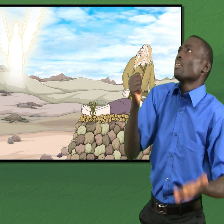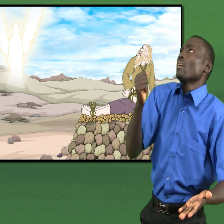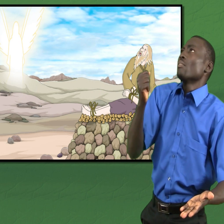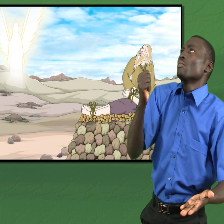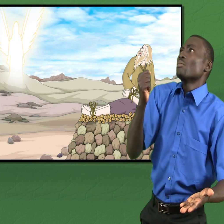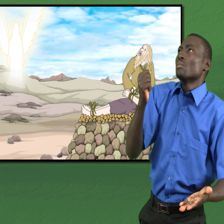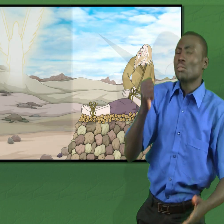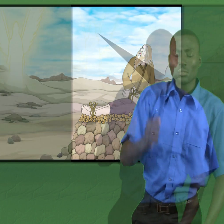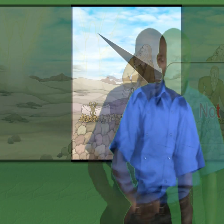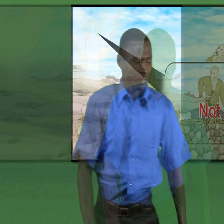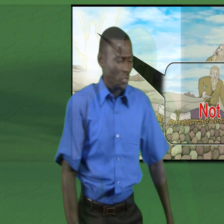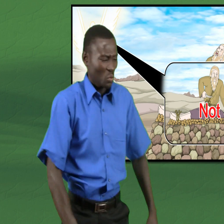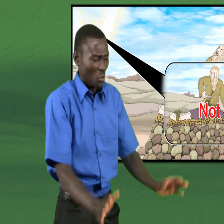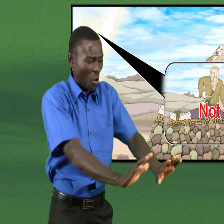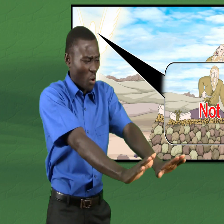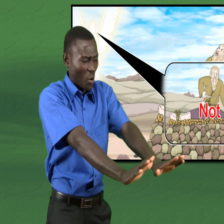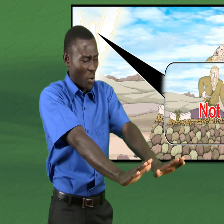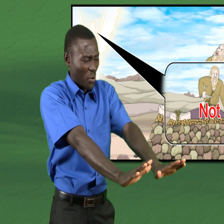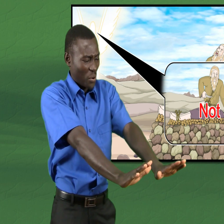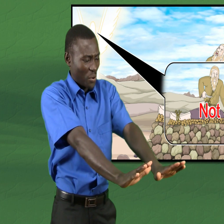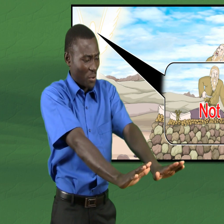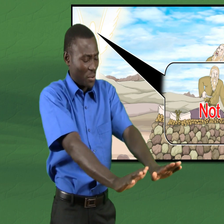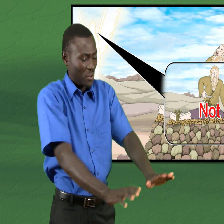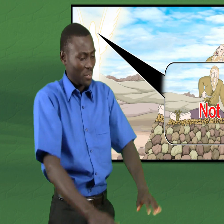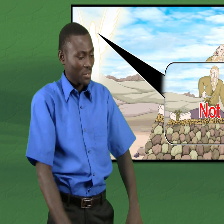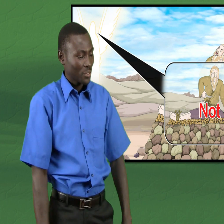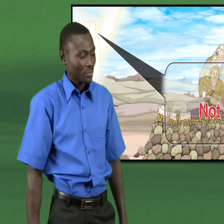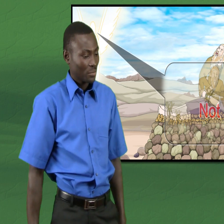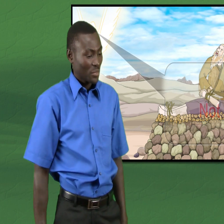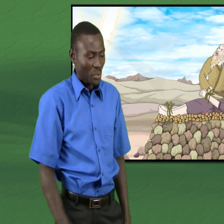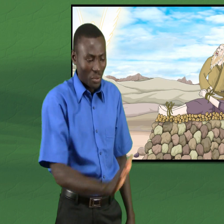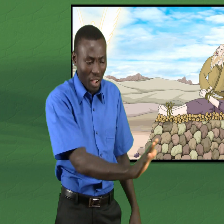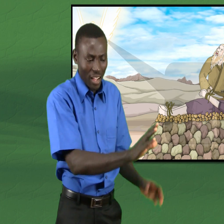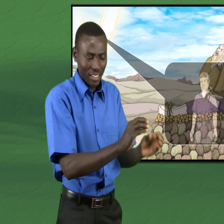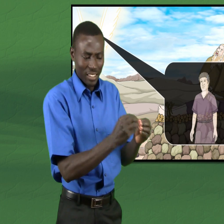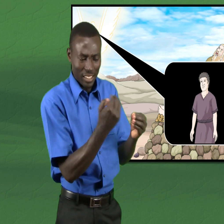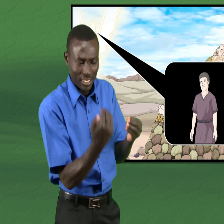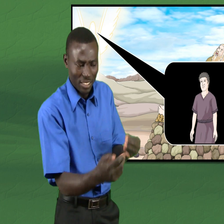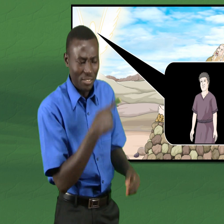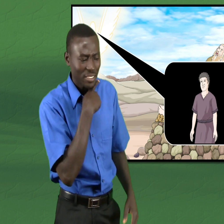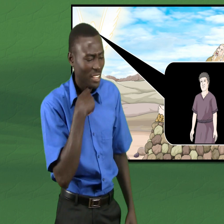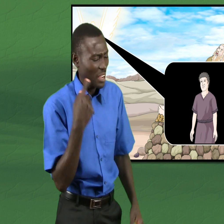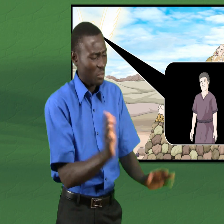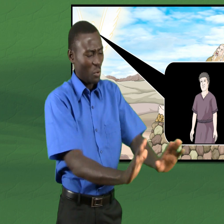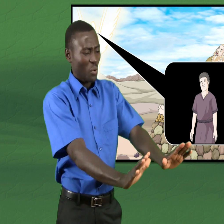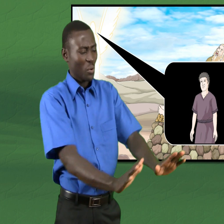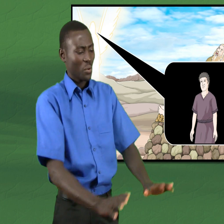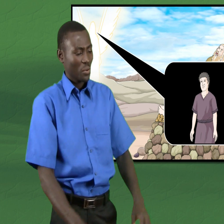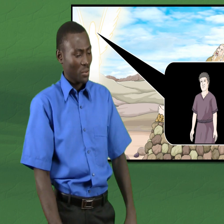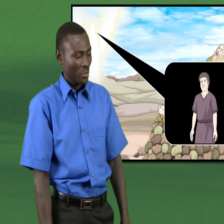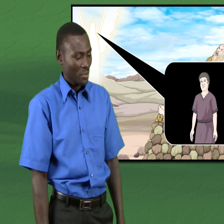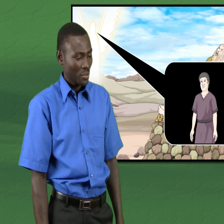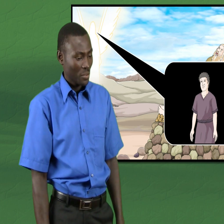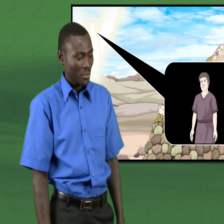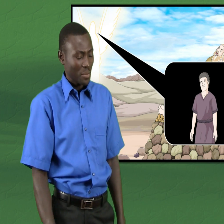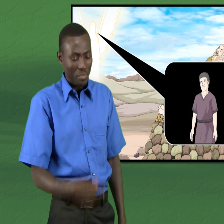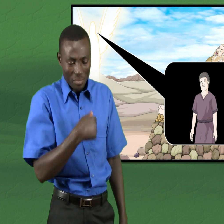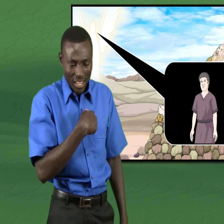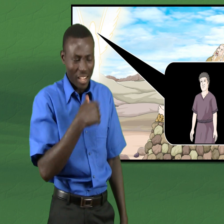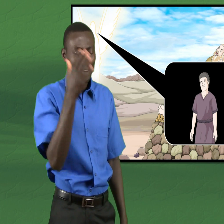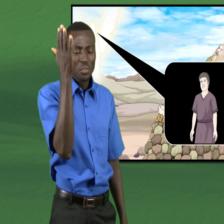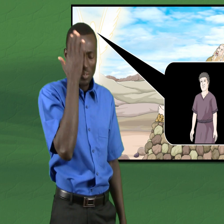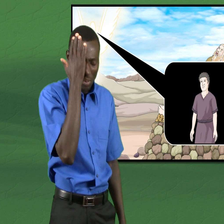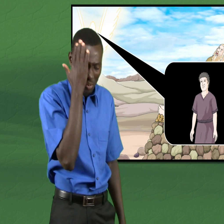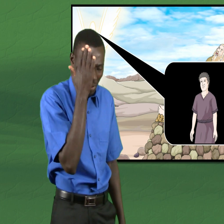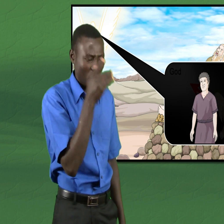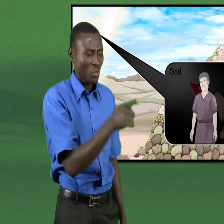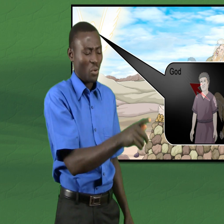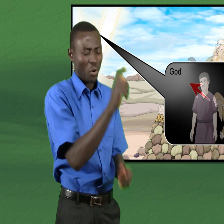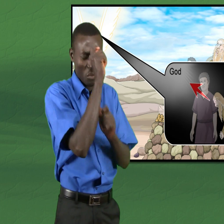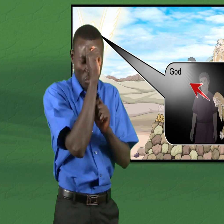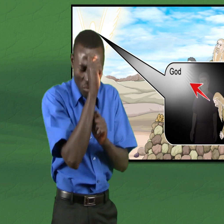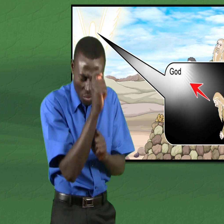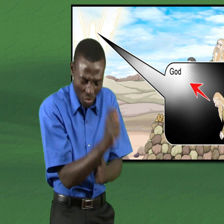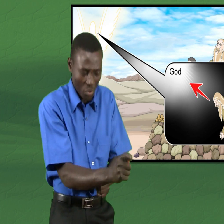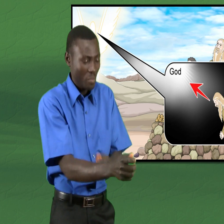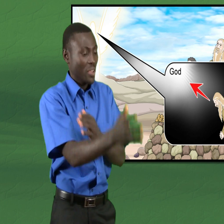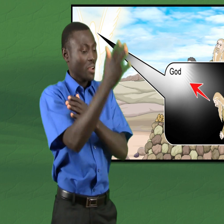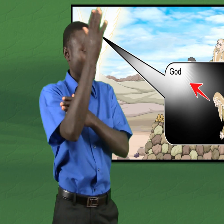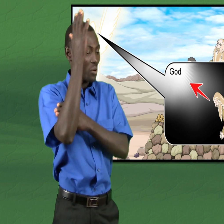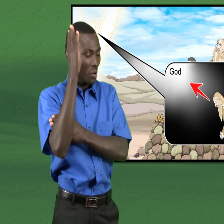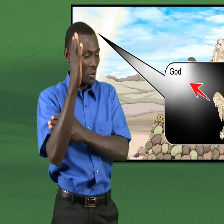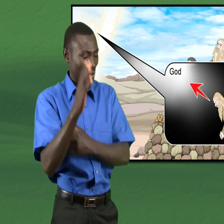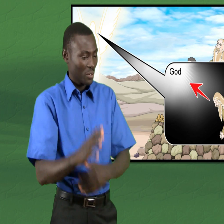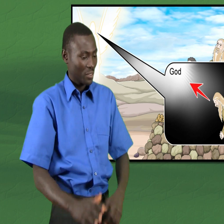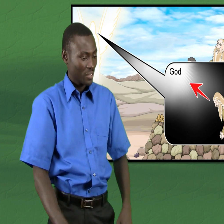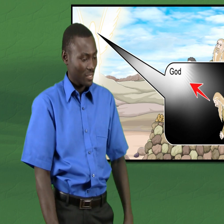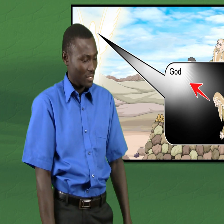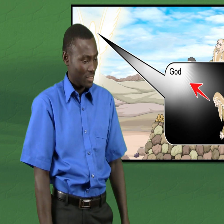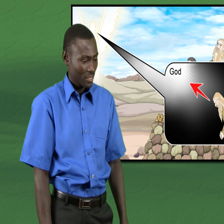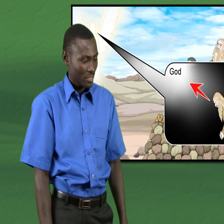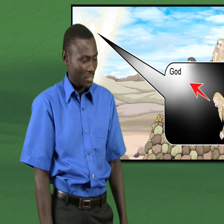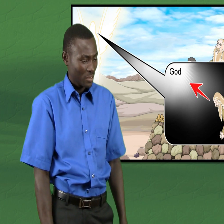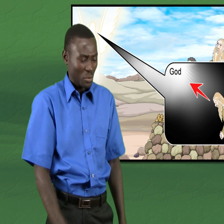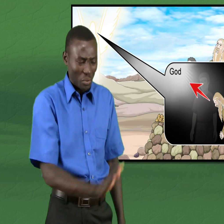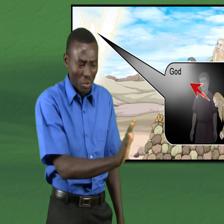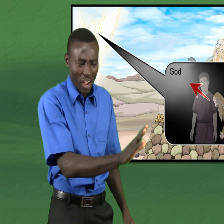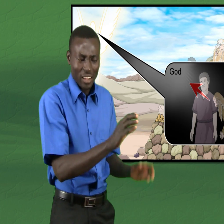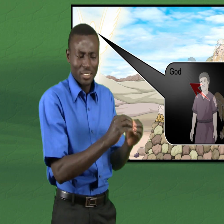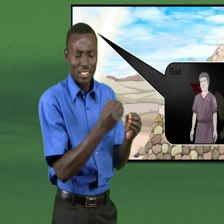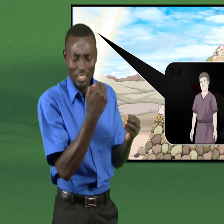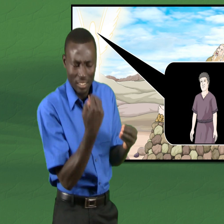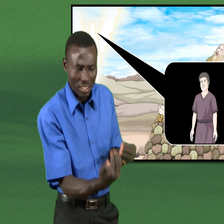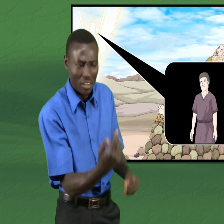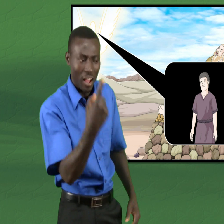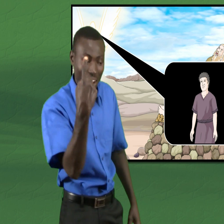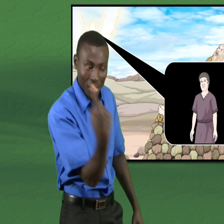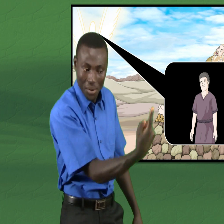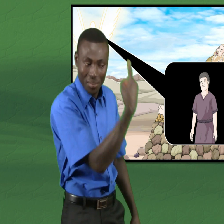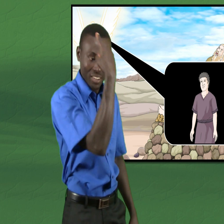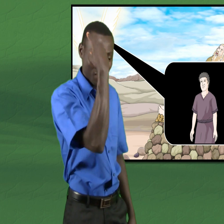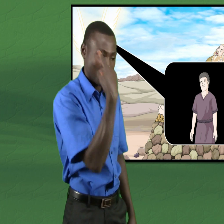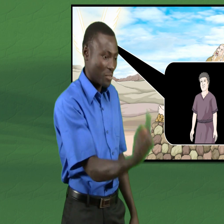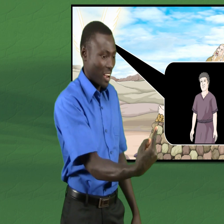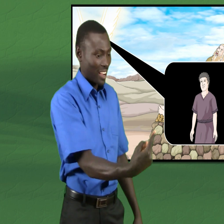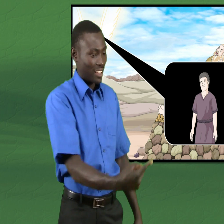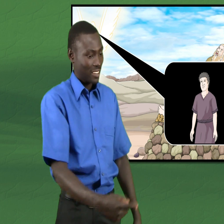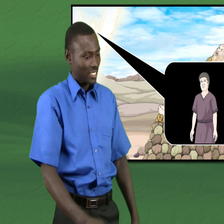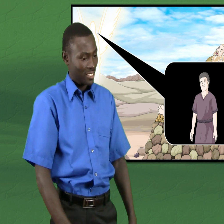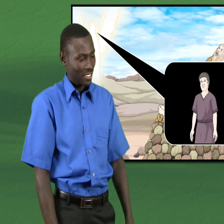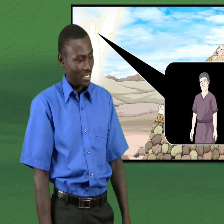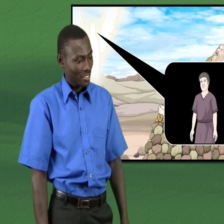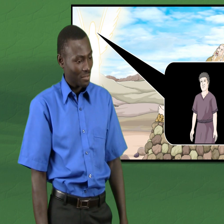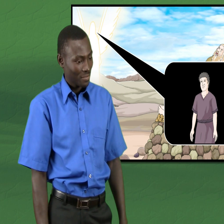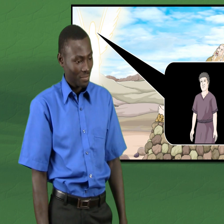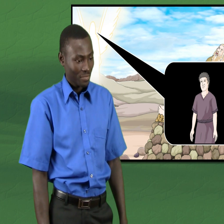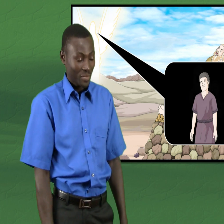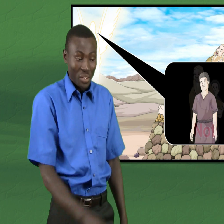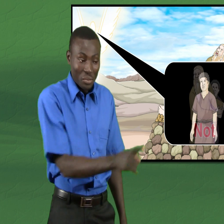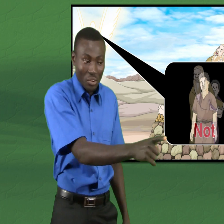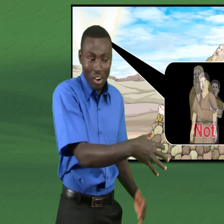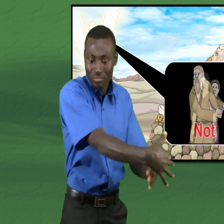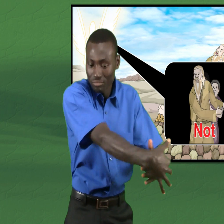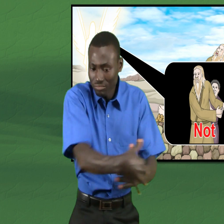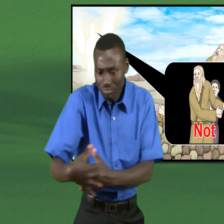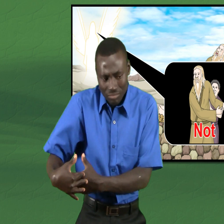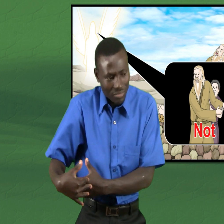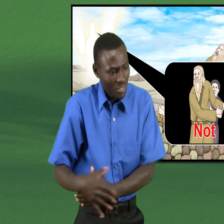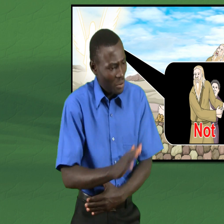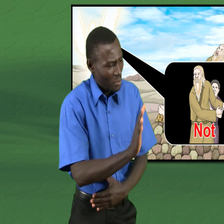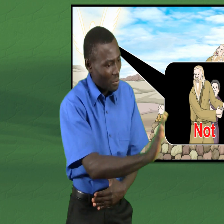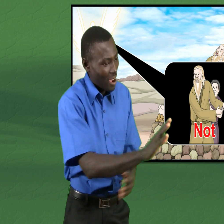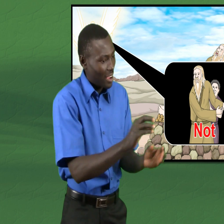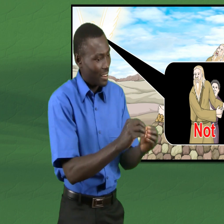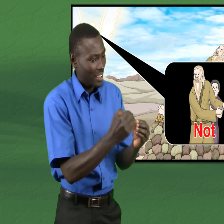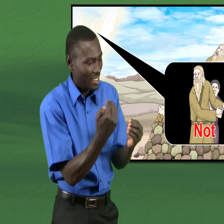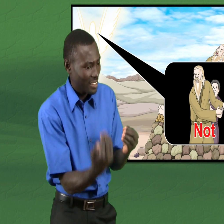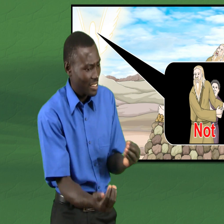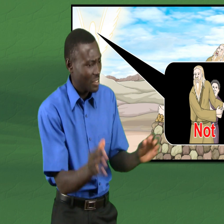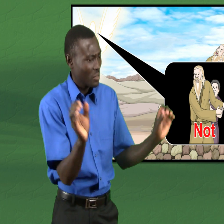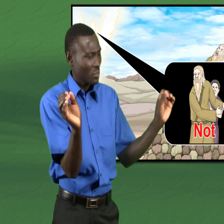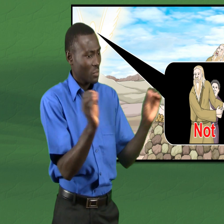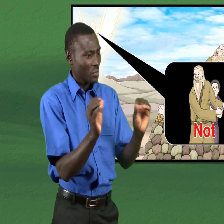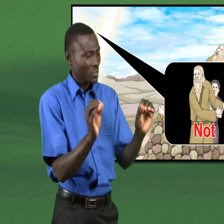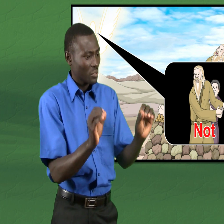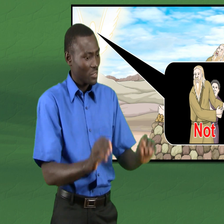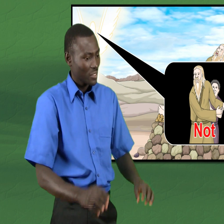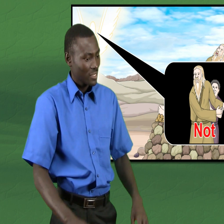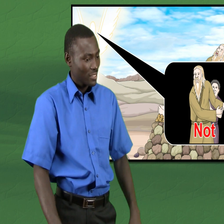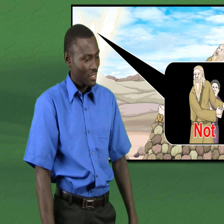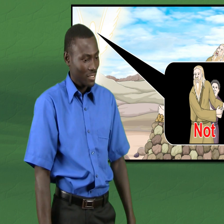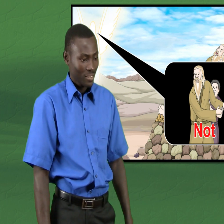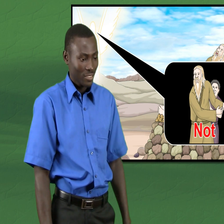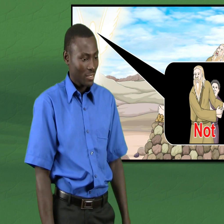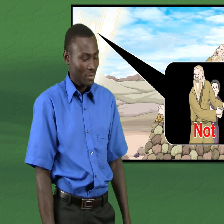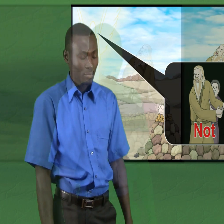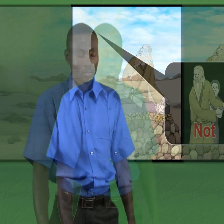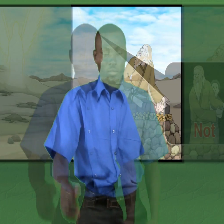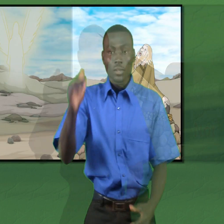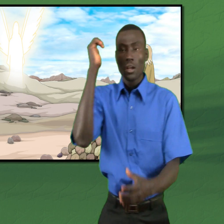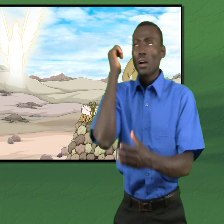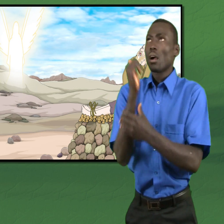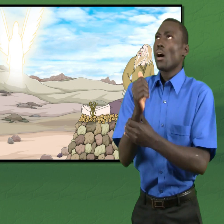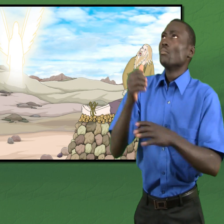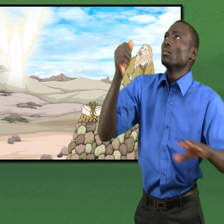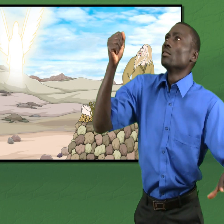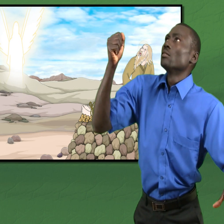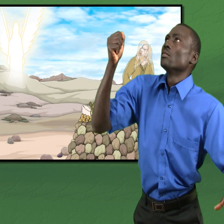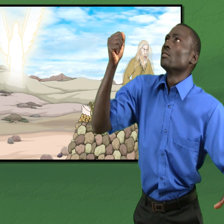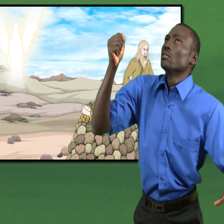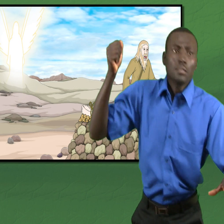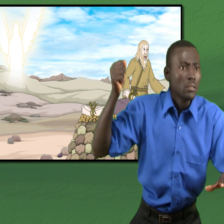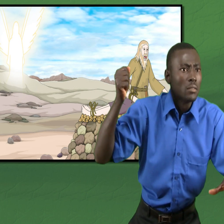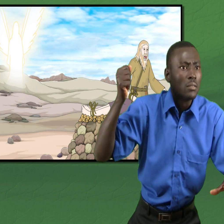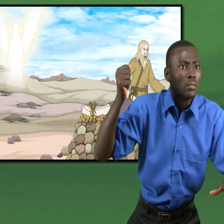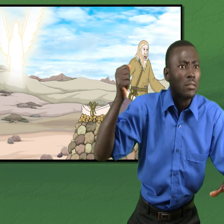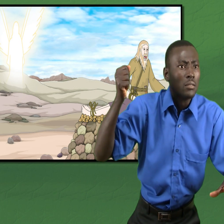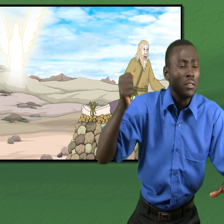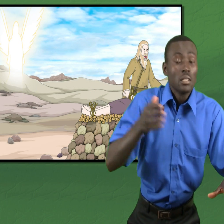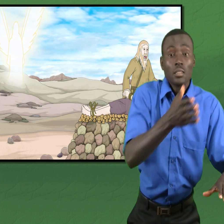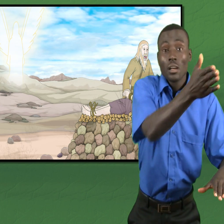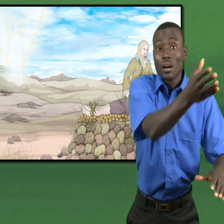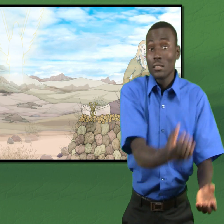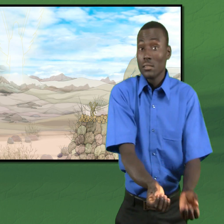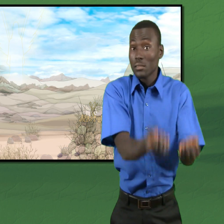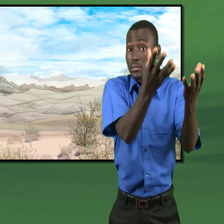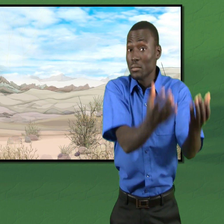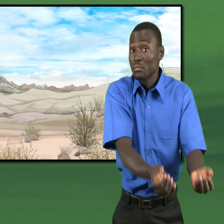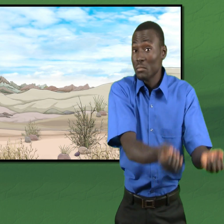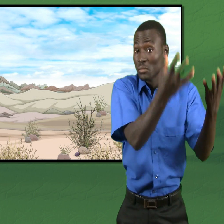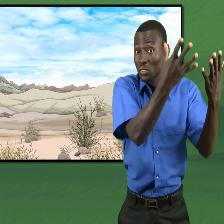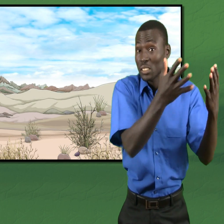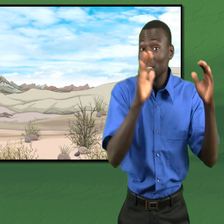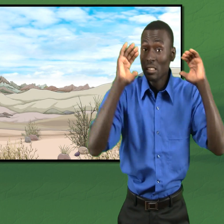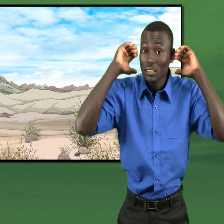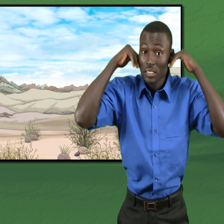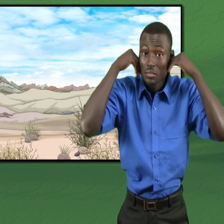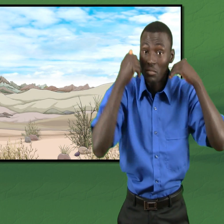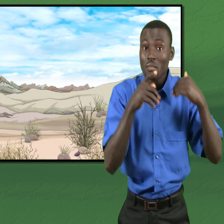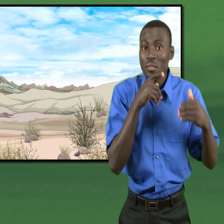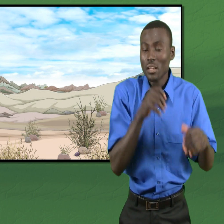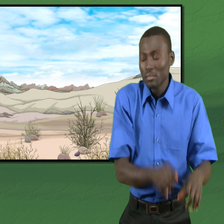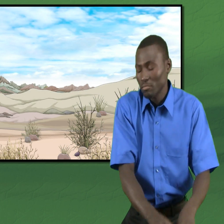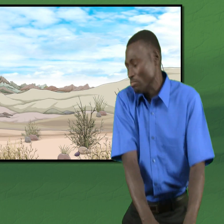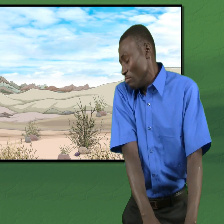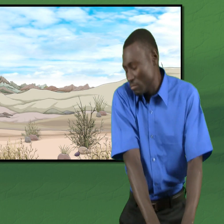“Do not lay a hand on the boy or do anything to him,” said the angel, “for now I know that you fear God, since you have not withheld your only son from me.”